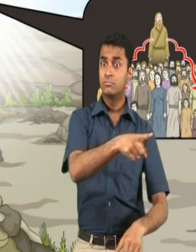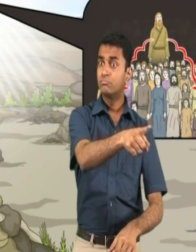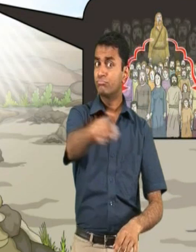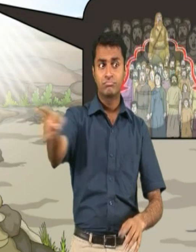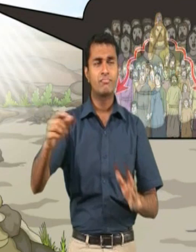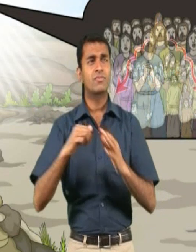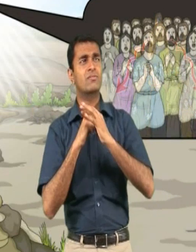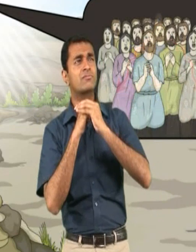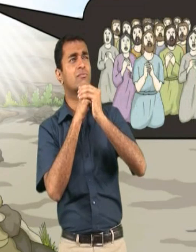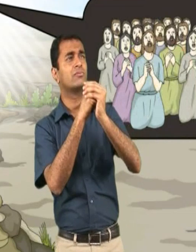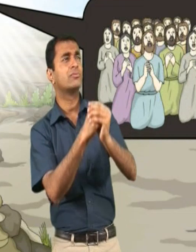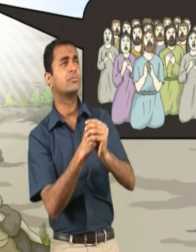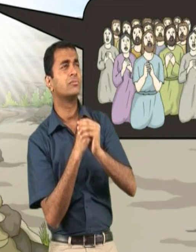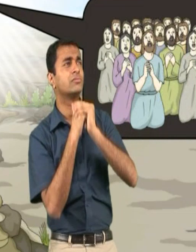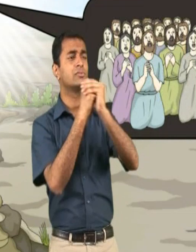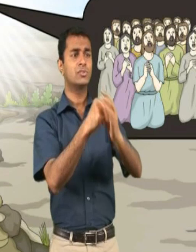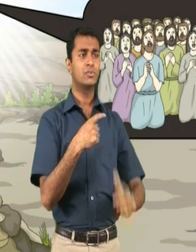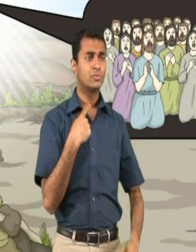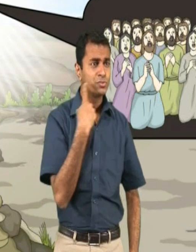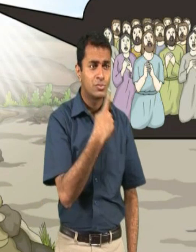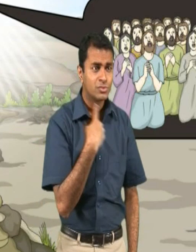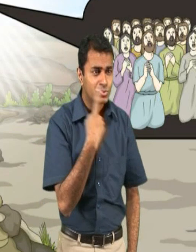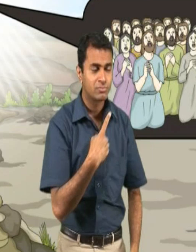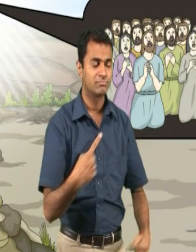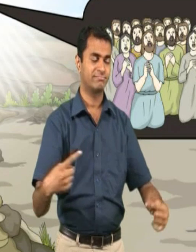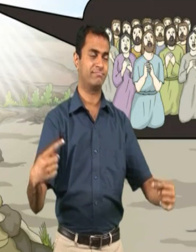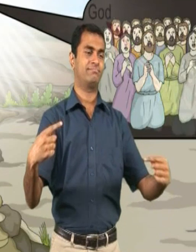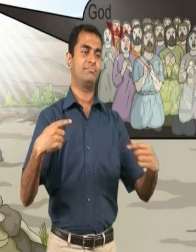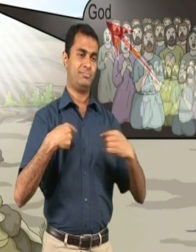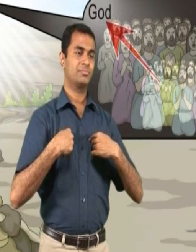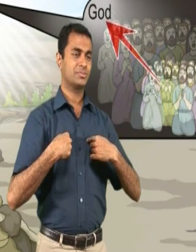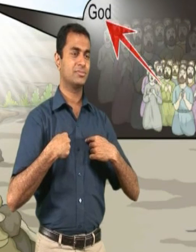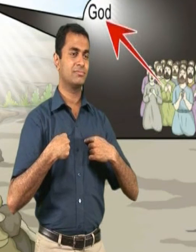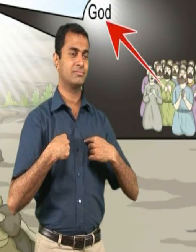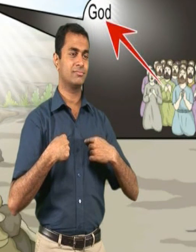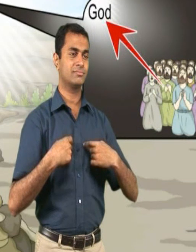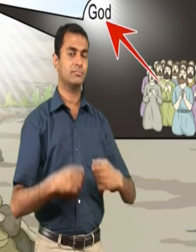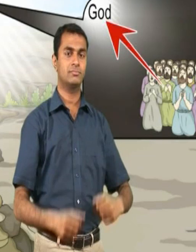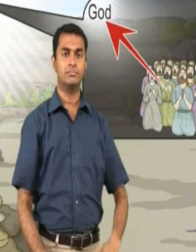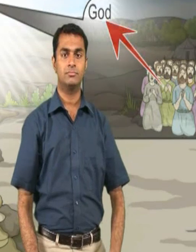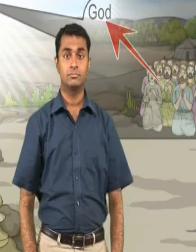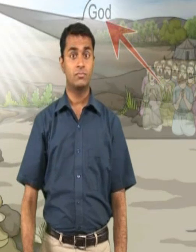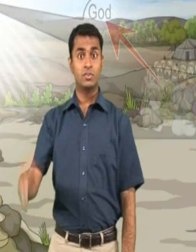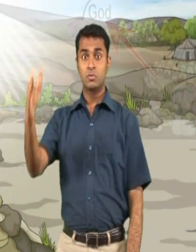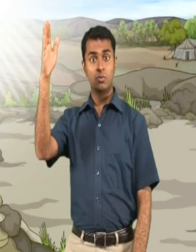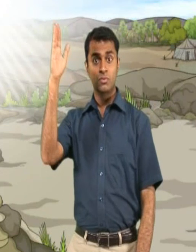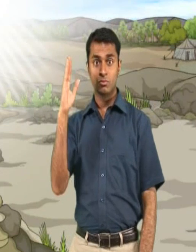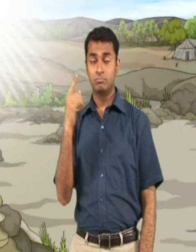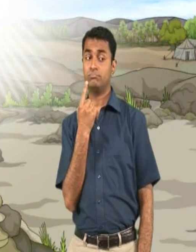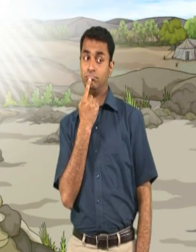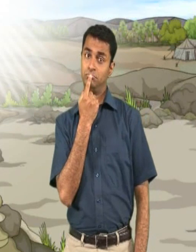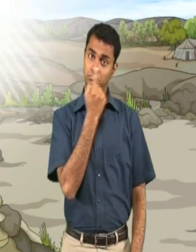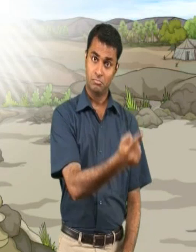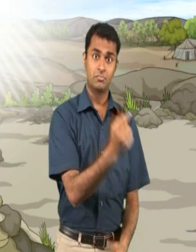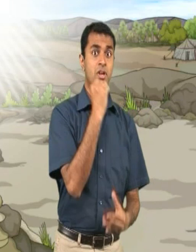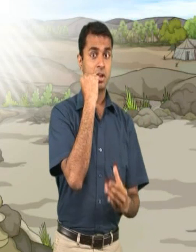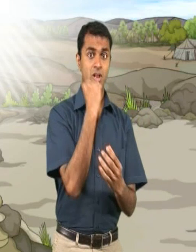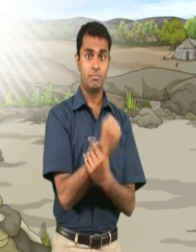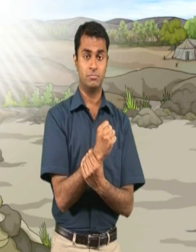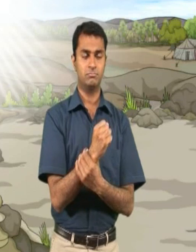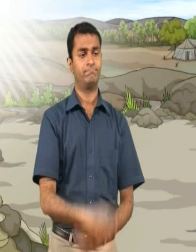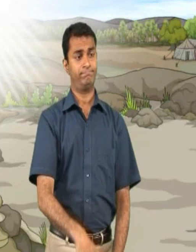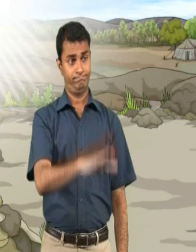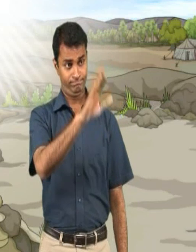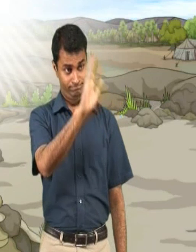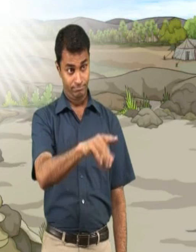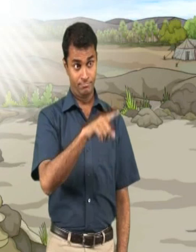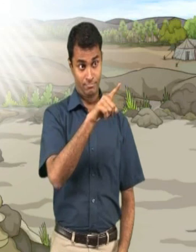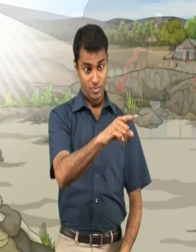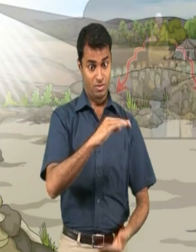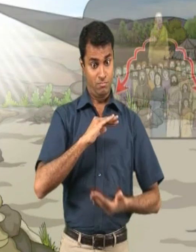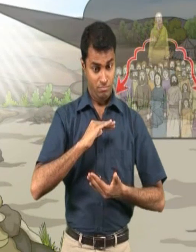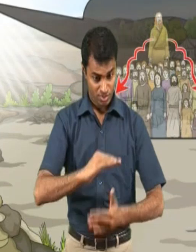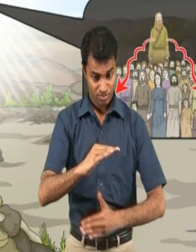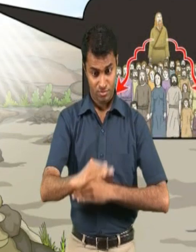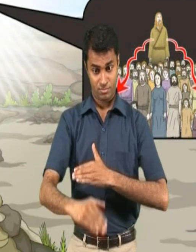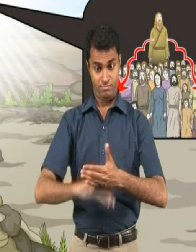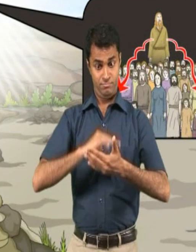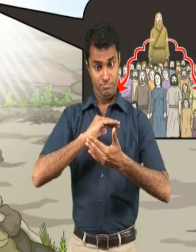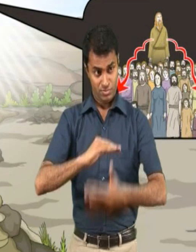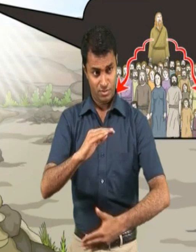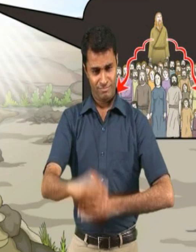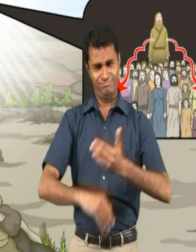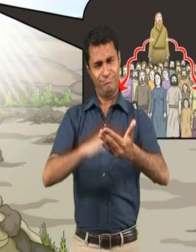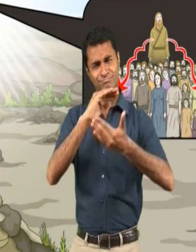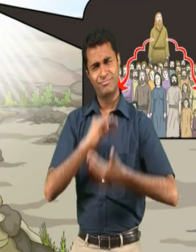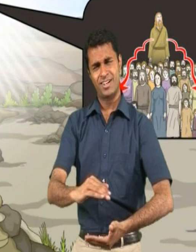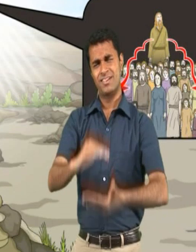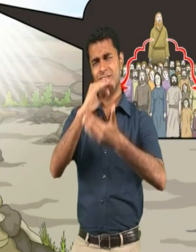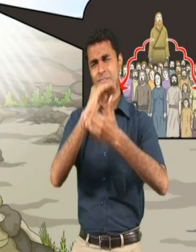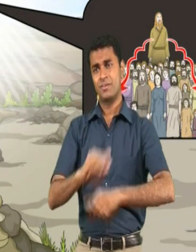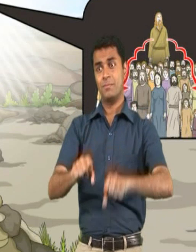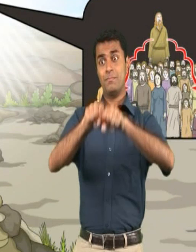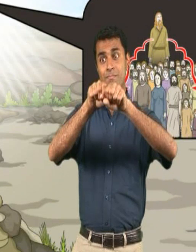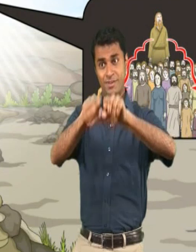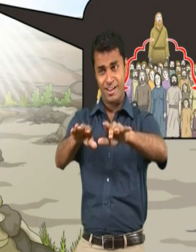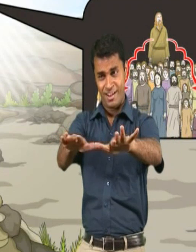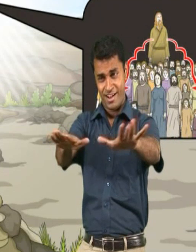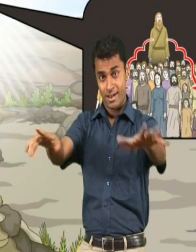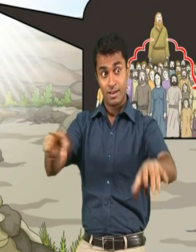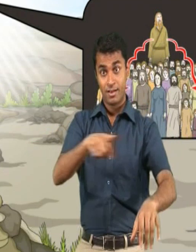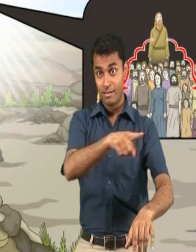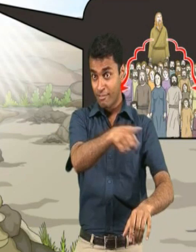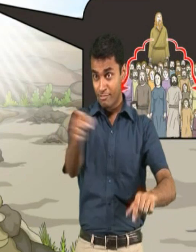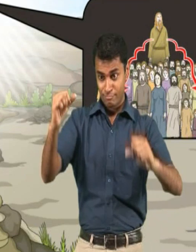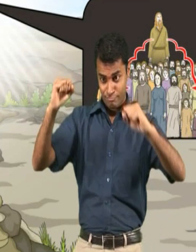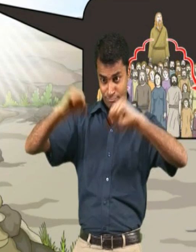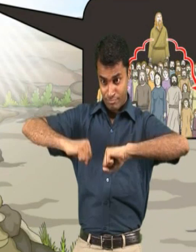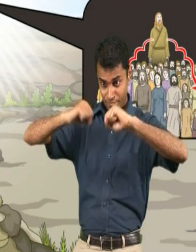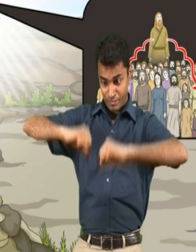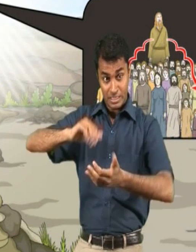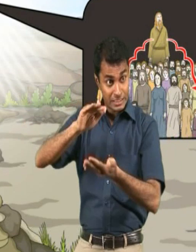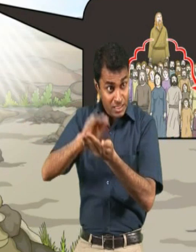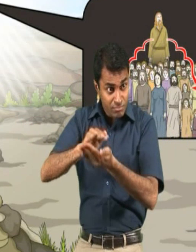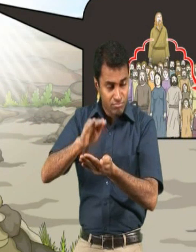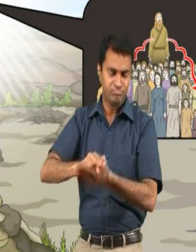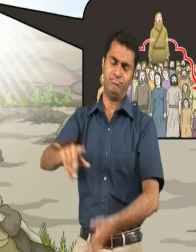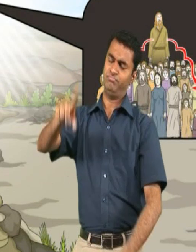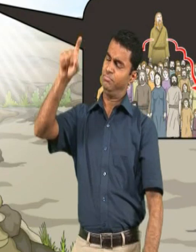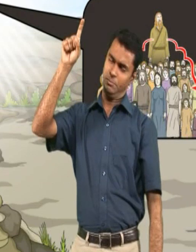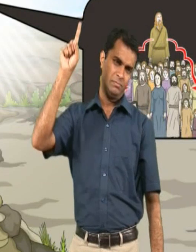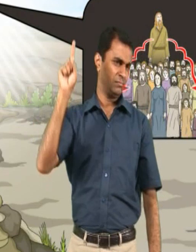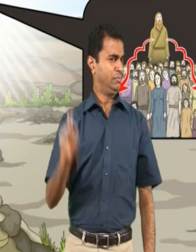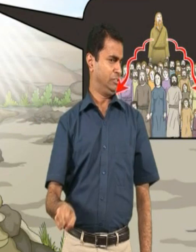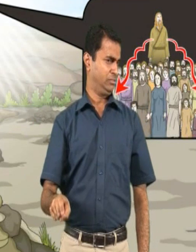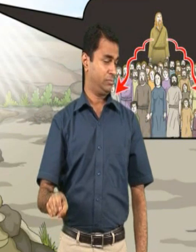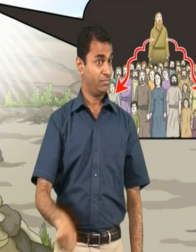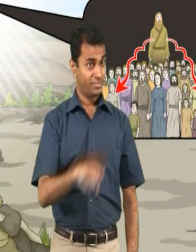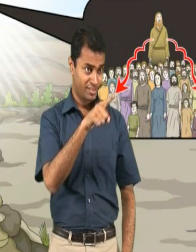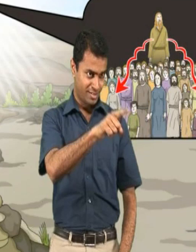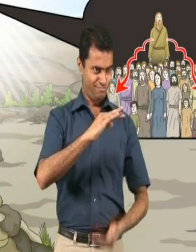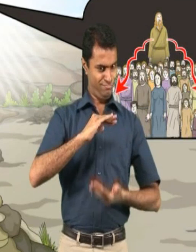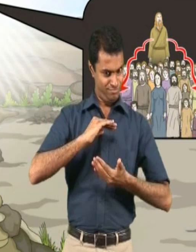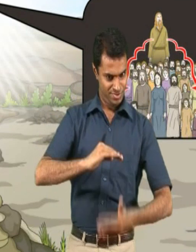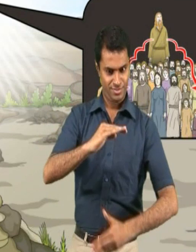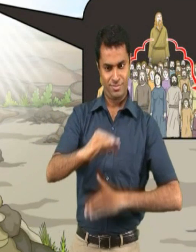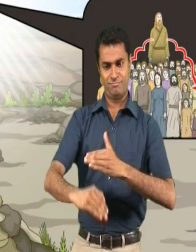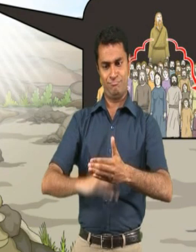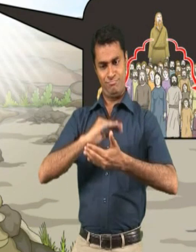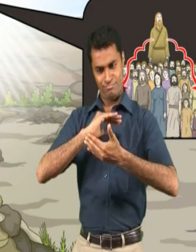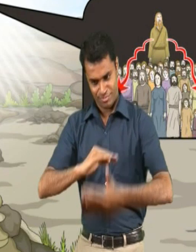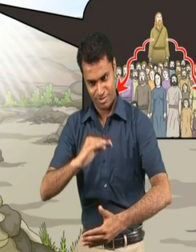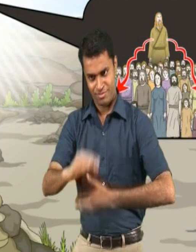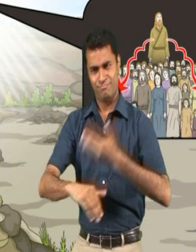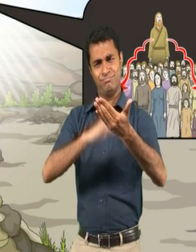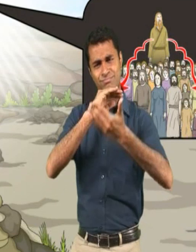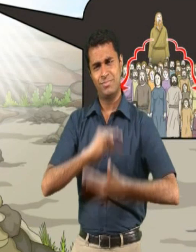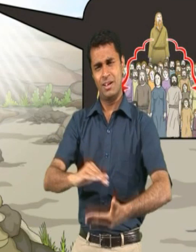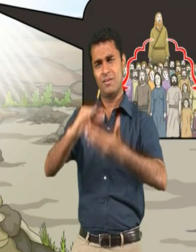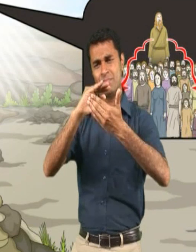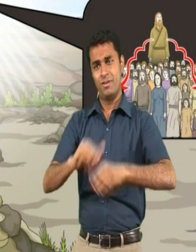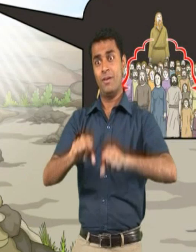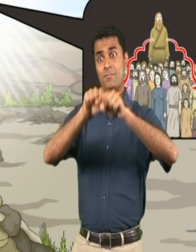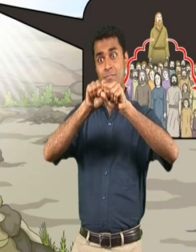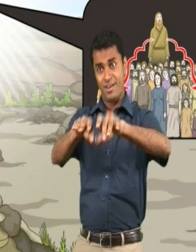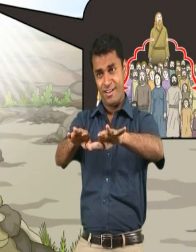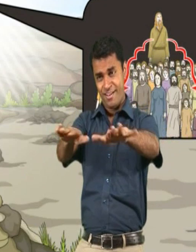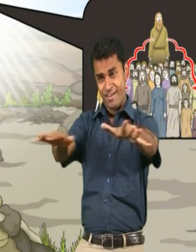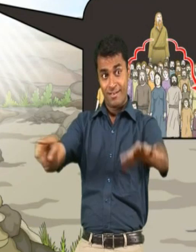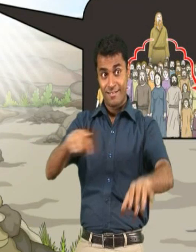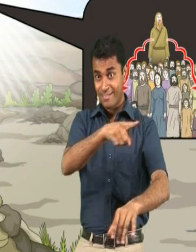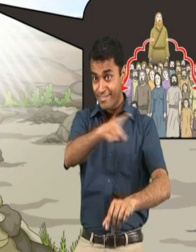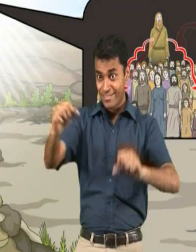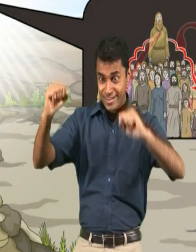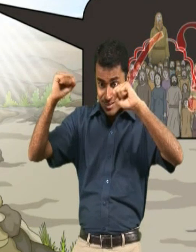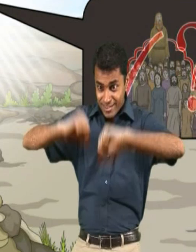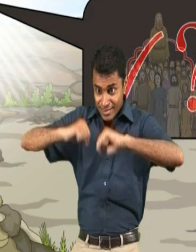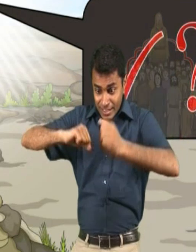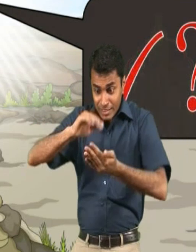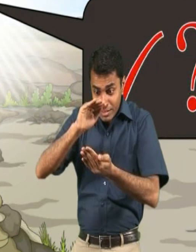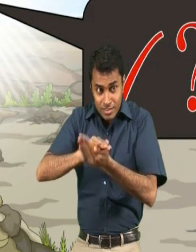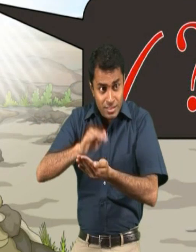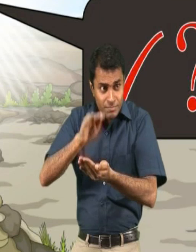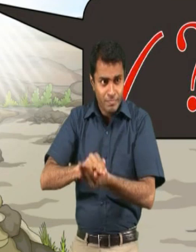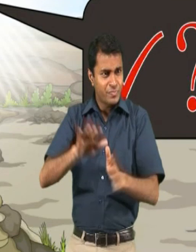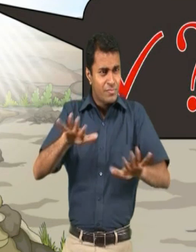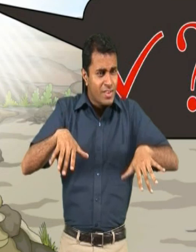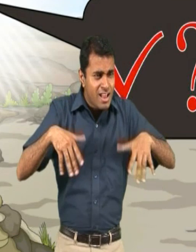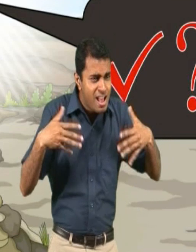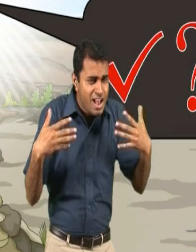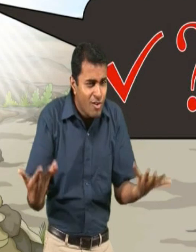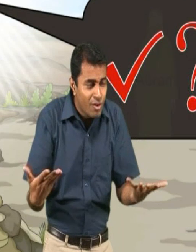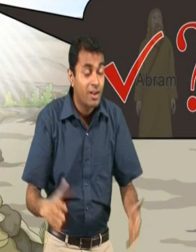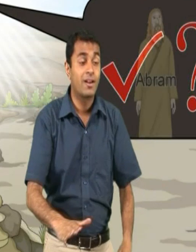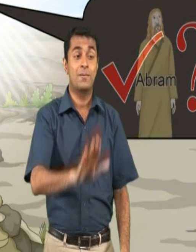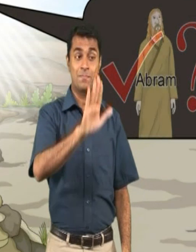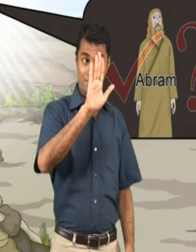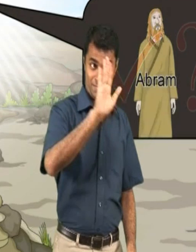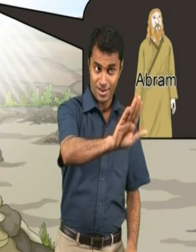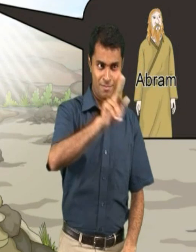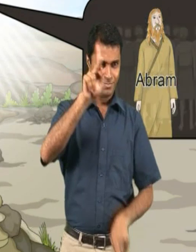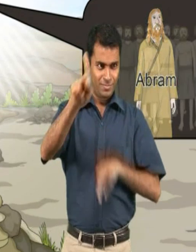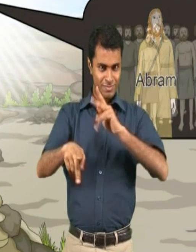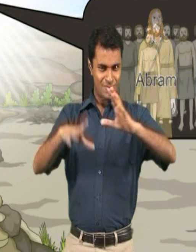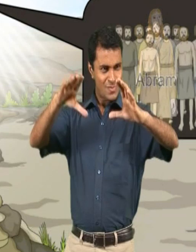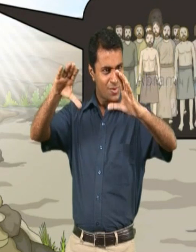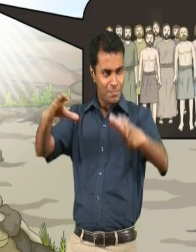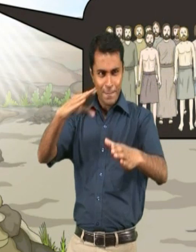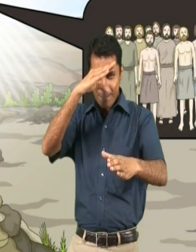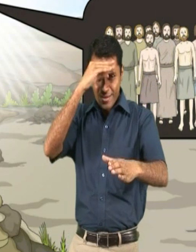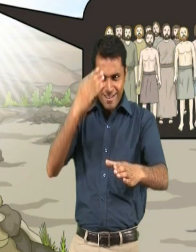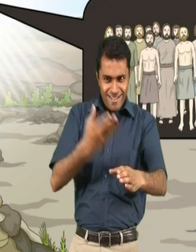God also said to Abraham, “You must keep My covenant—you and your descendants in the generations after you.